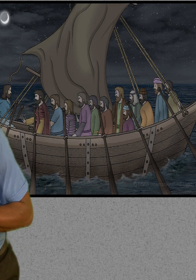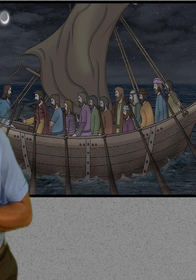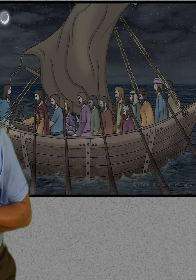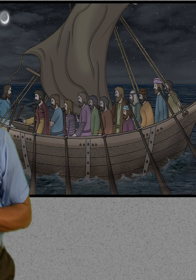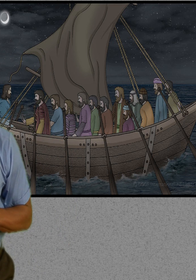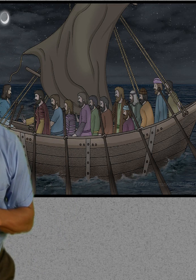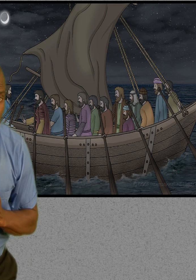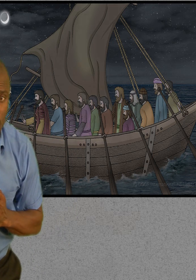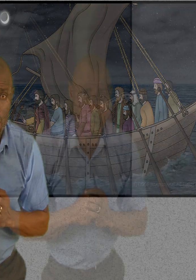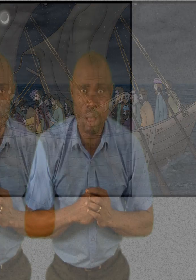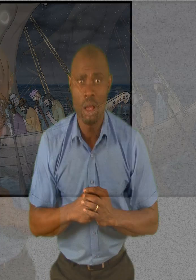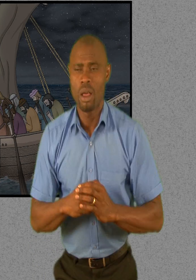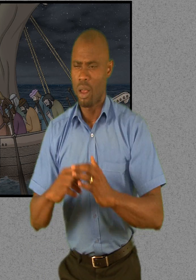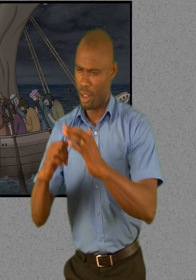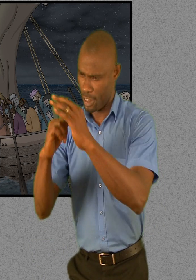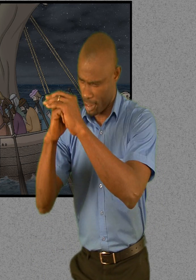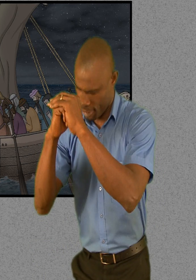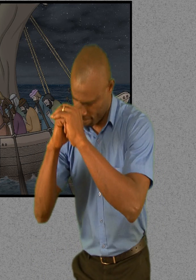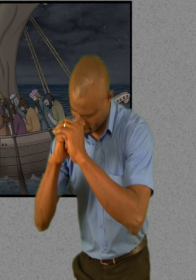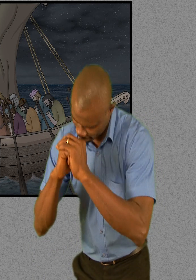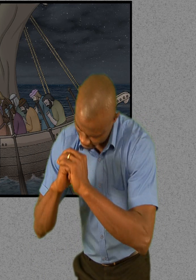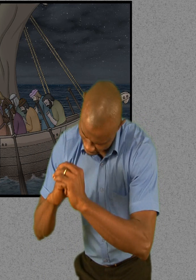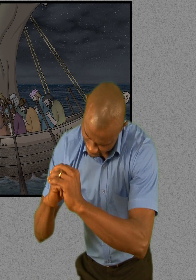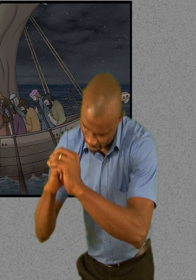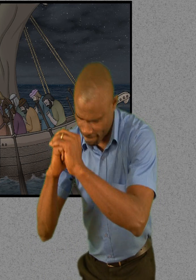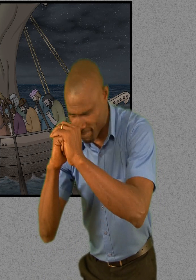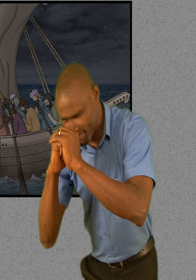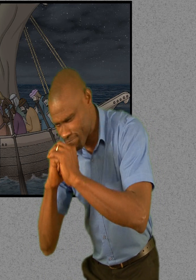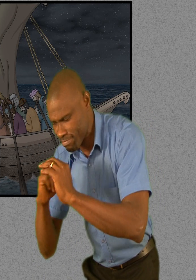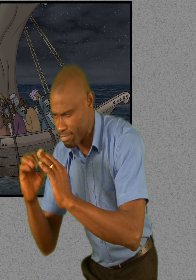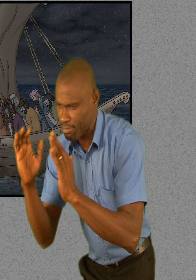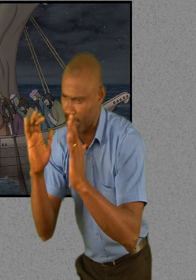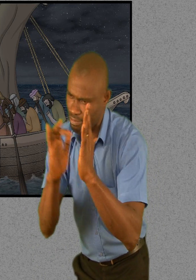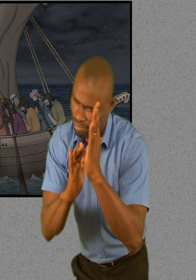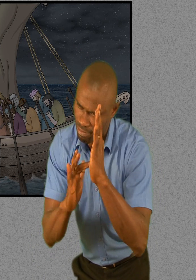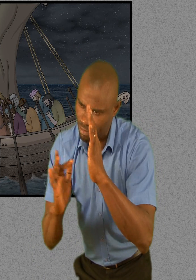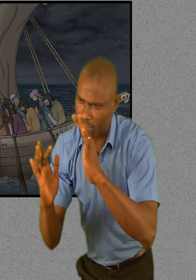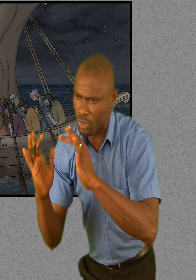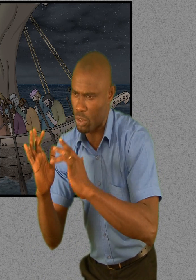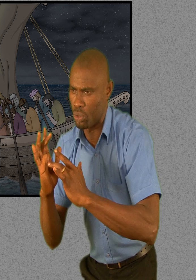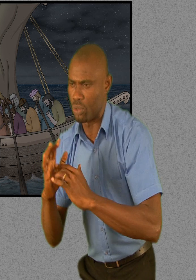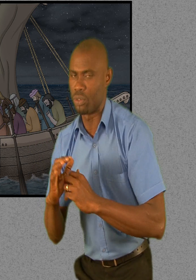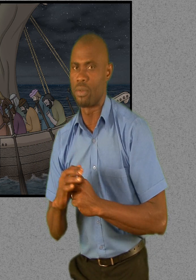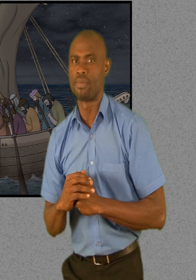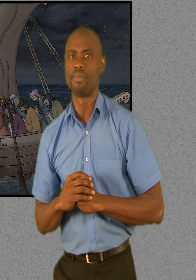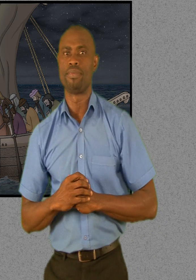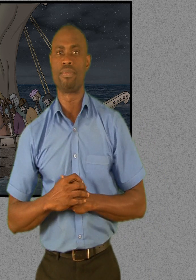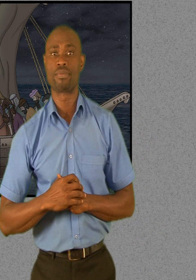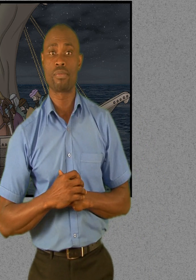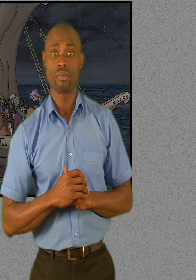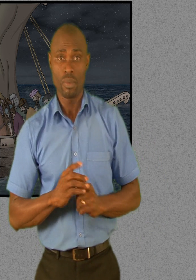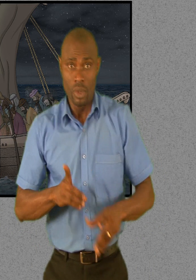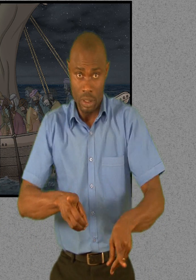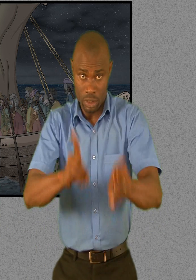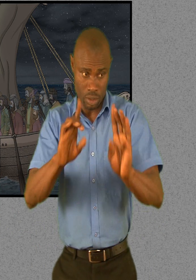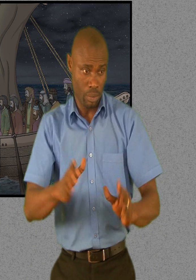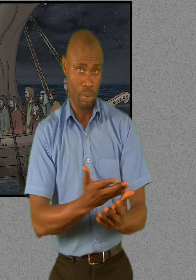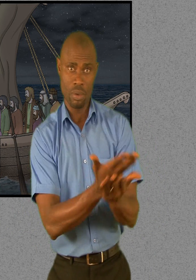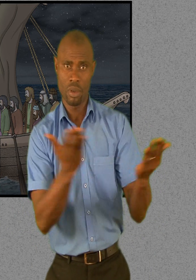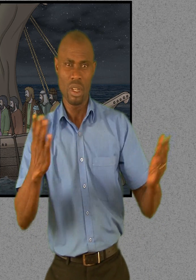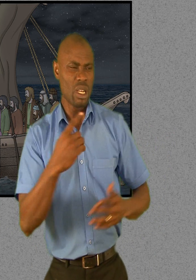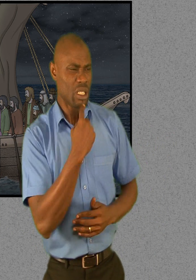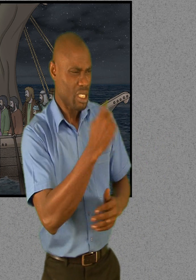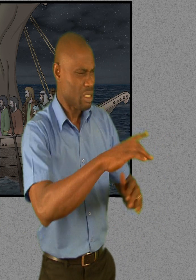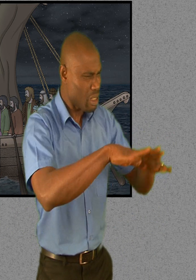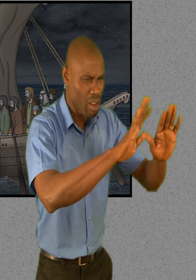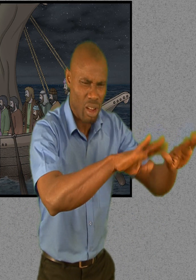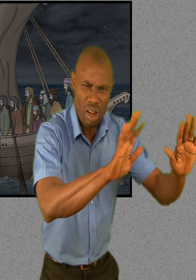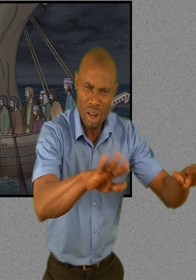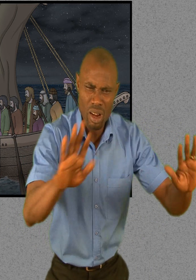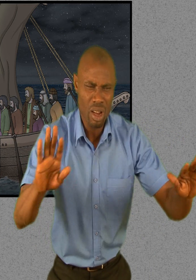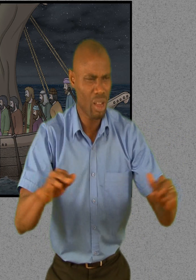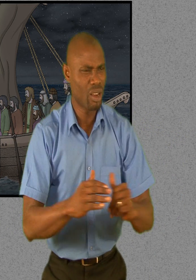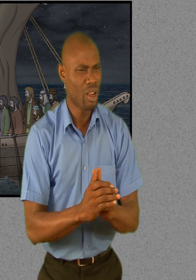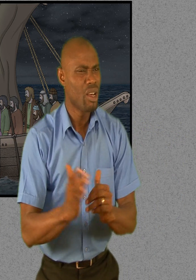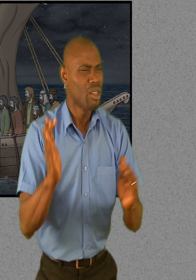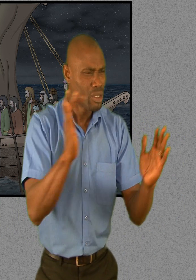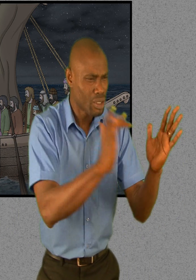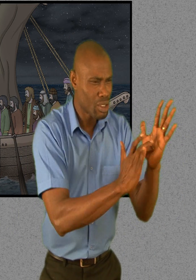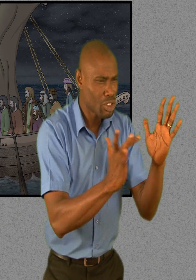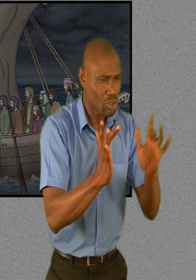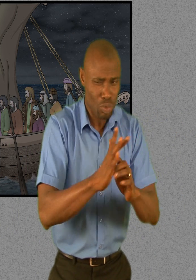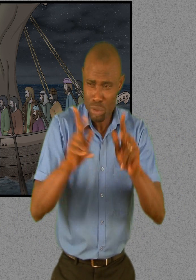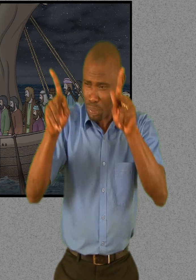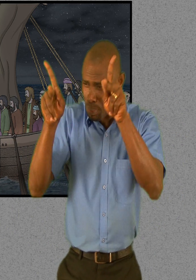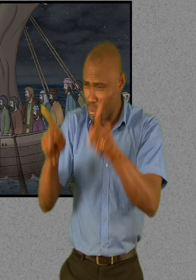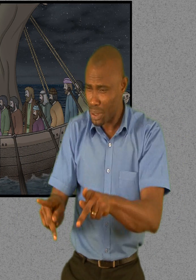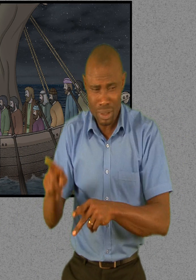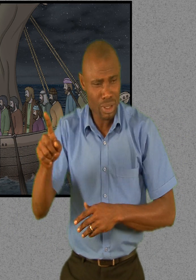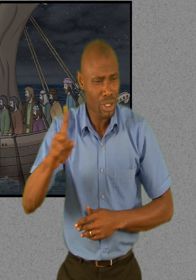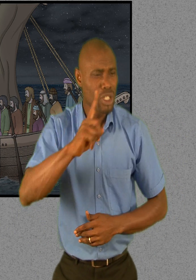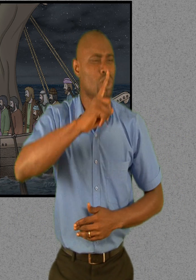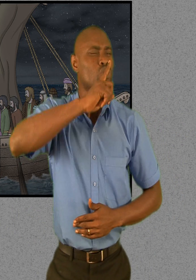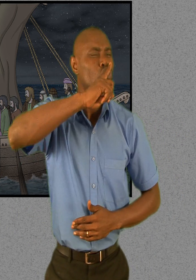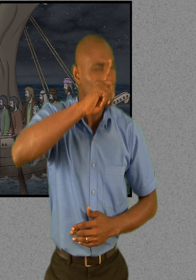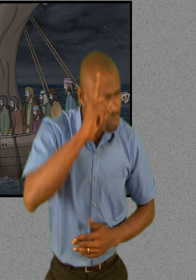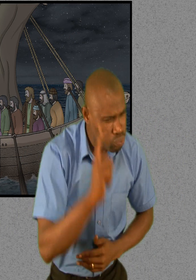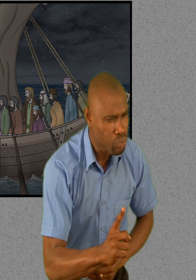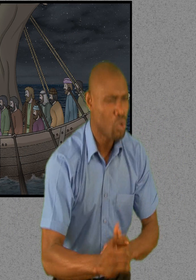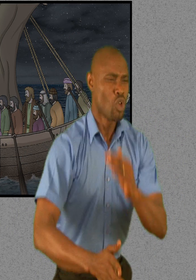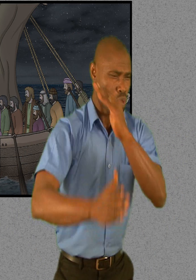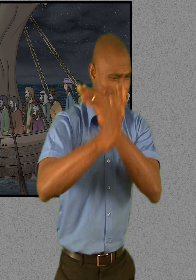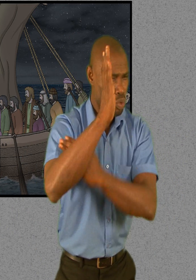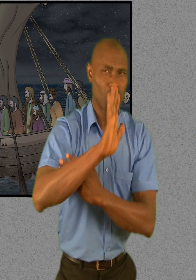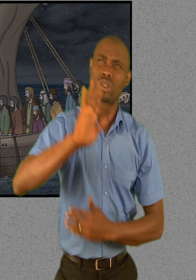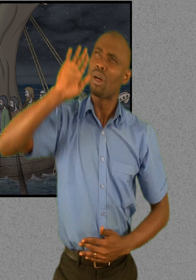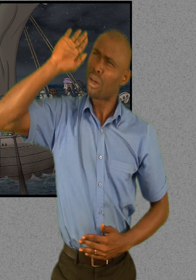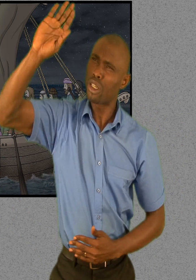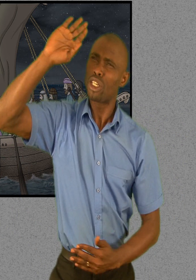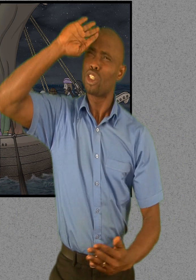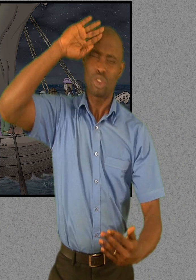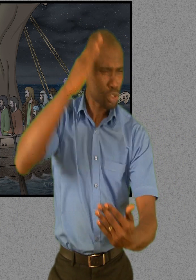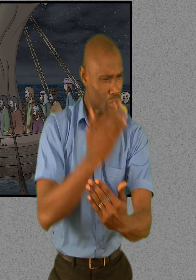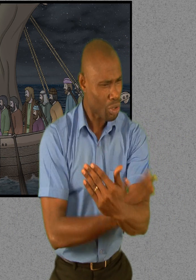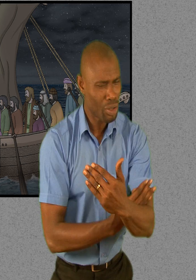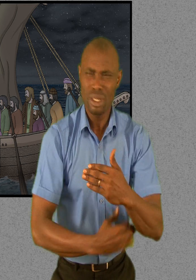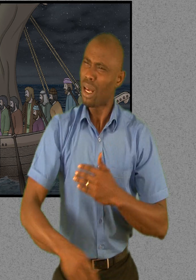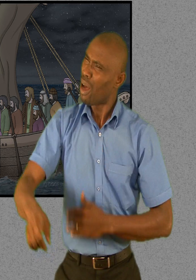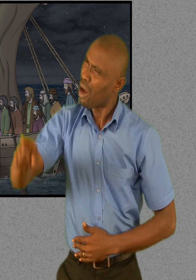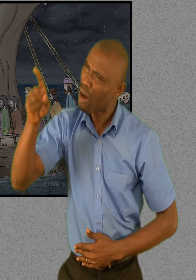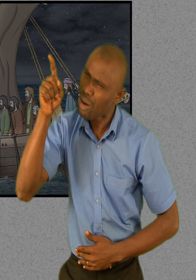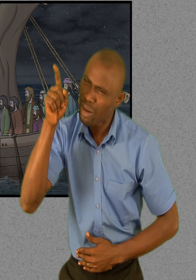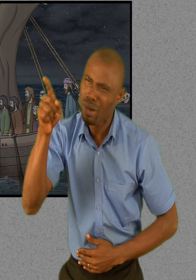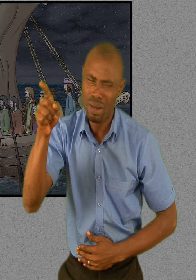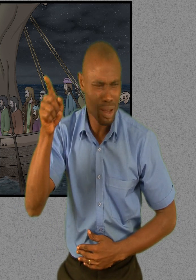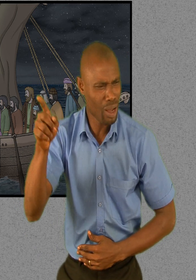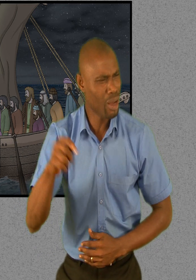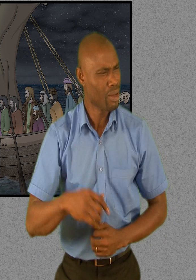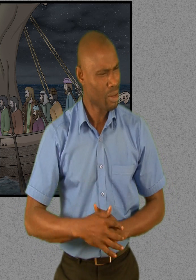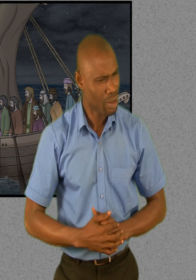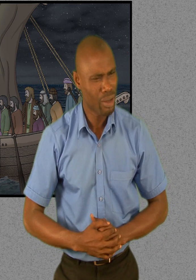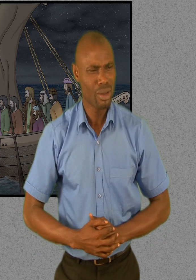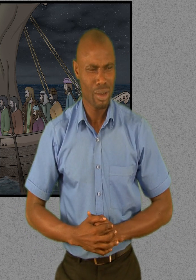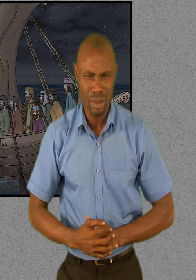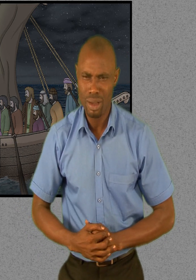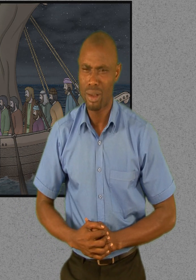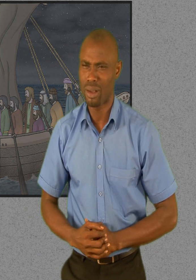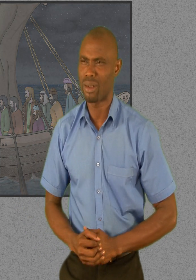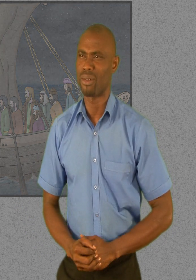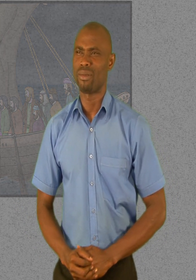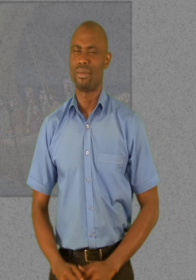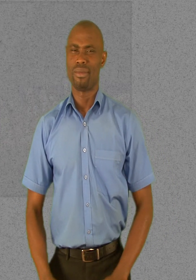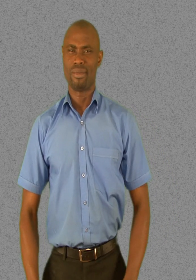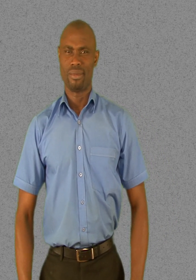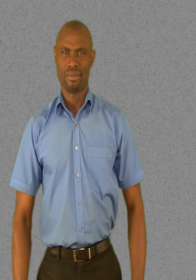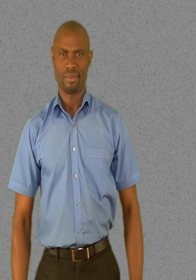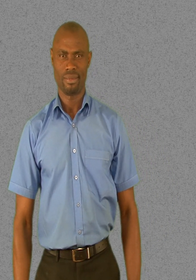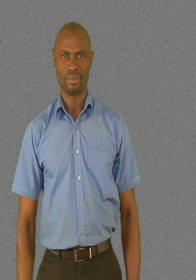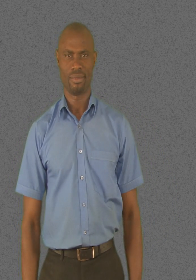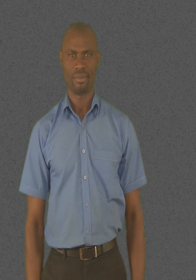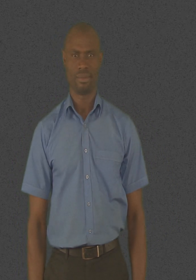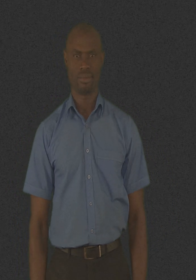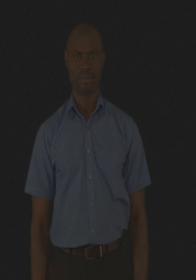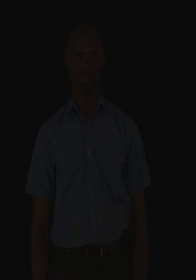Then those who were in the boat worshiped Him, saying, “Truly You are the Son of God!”